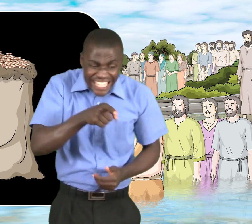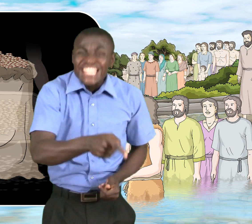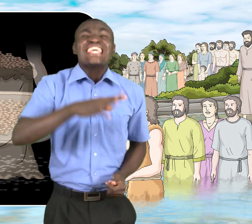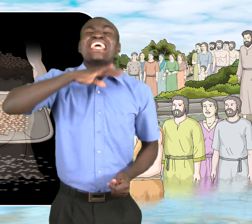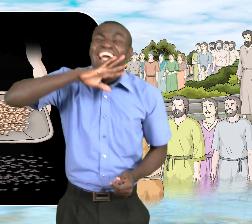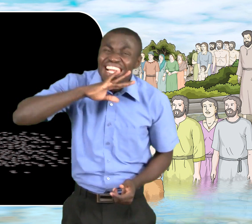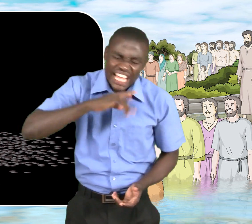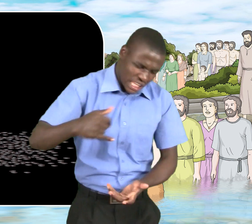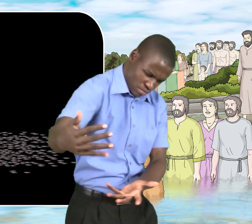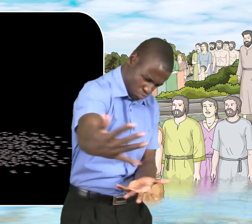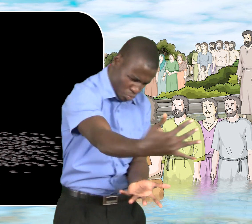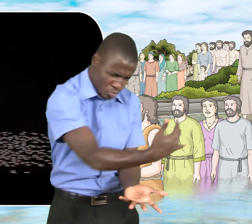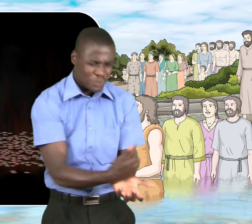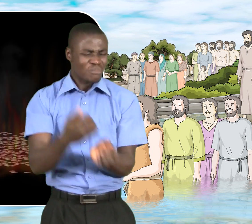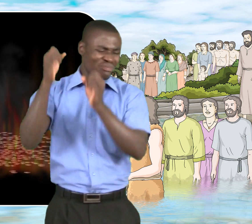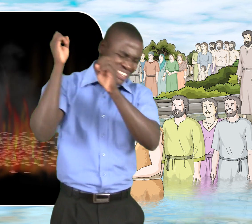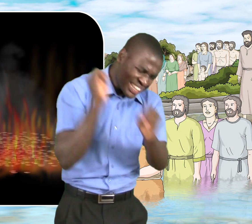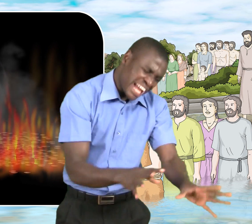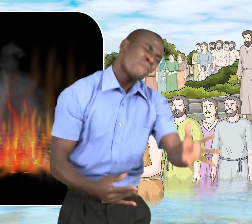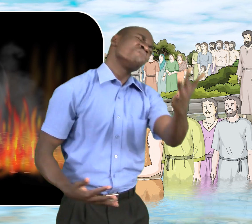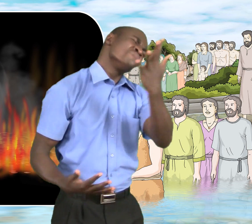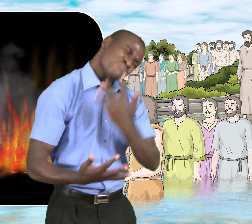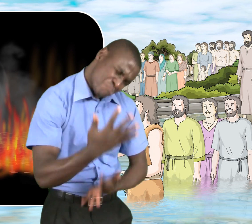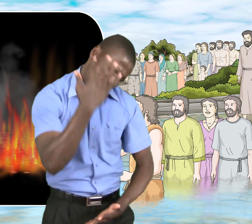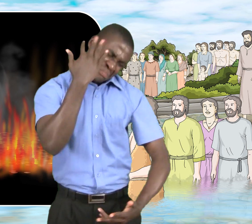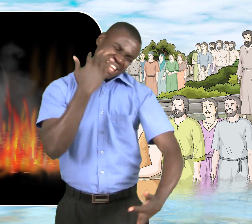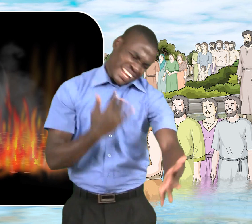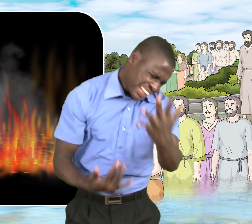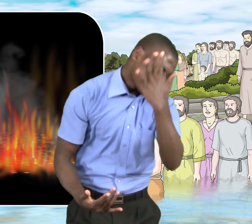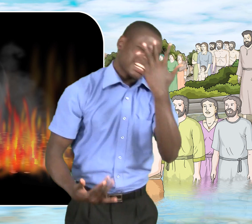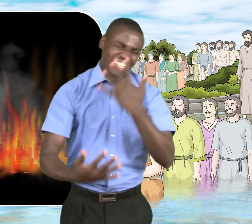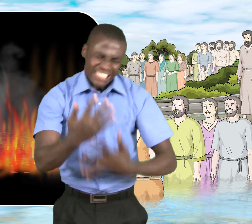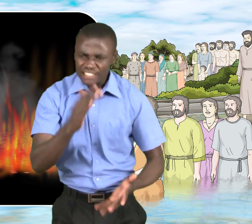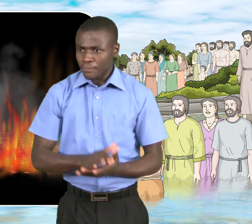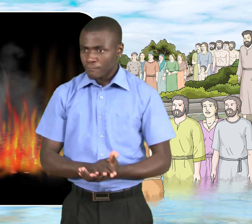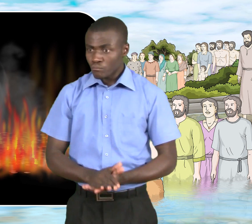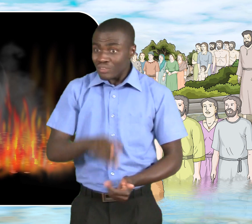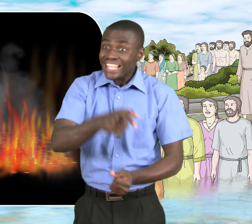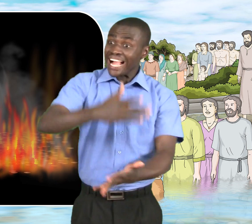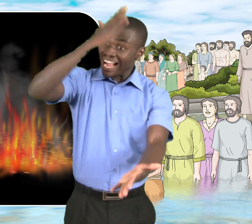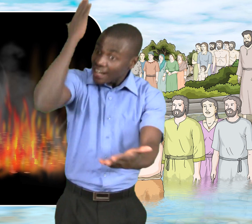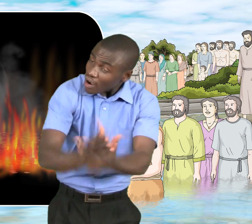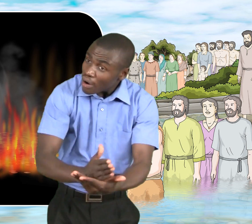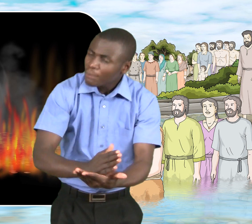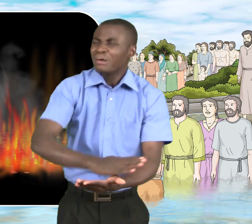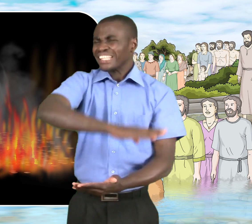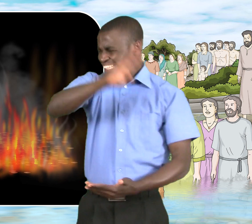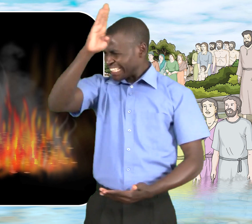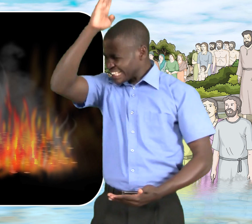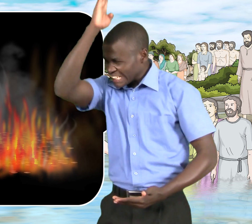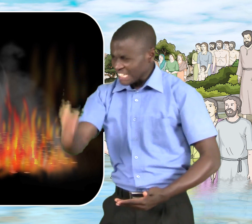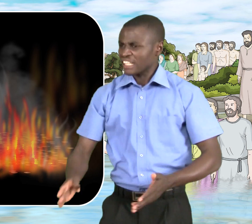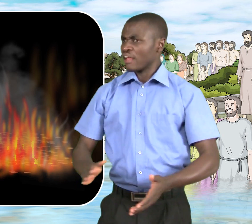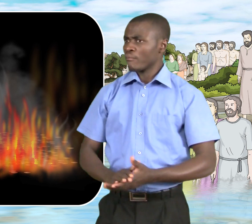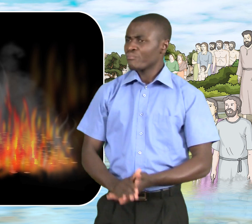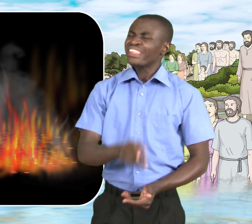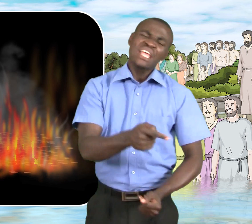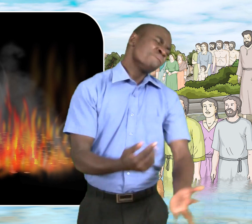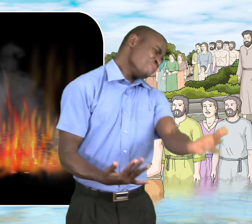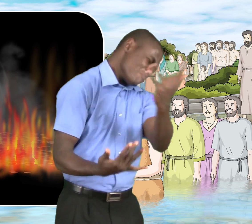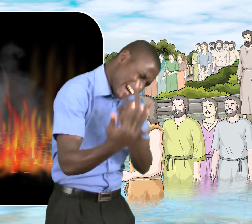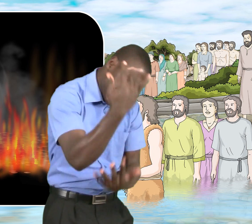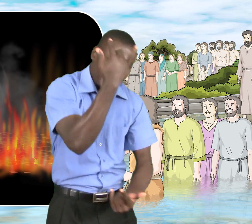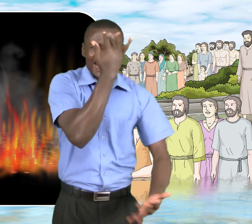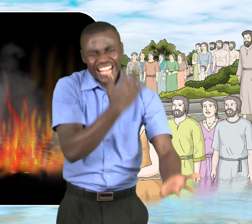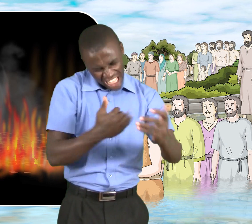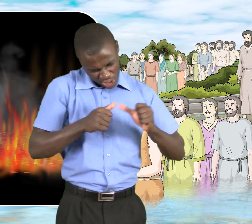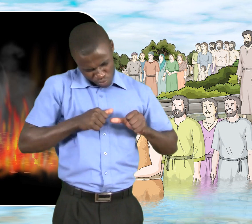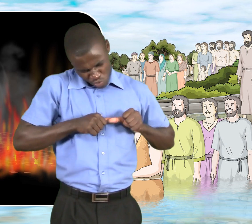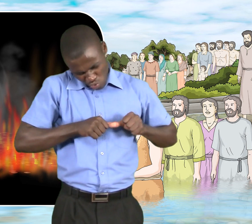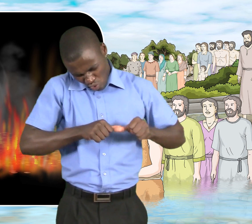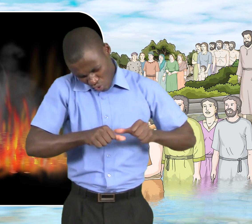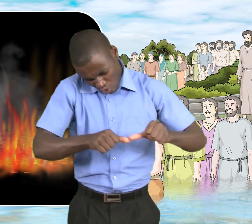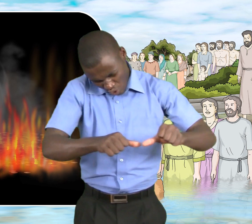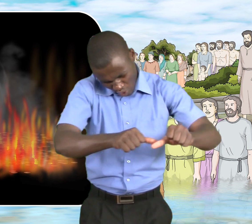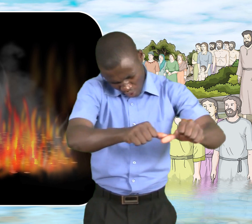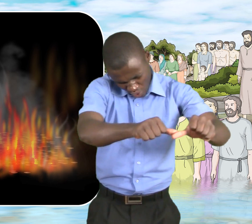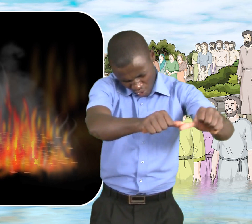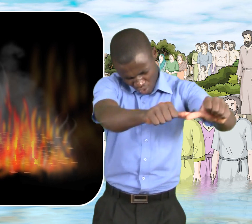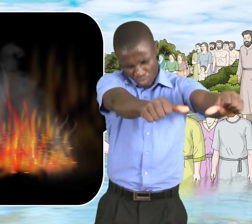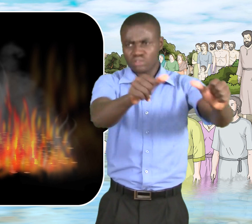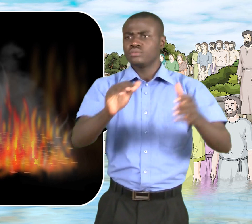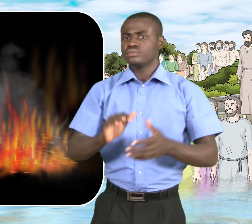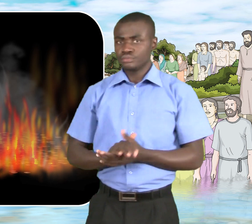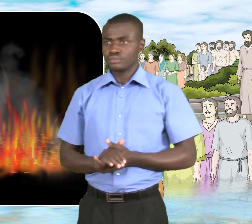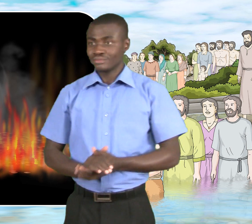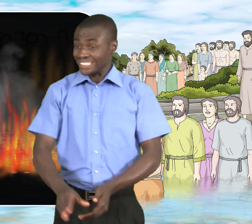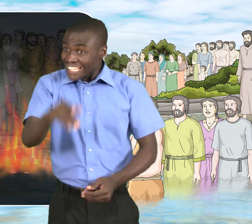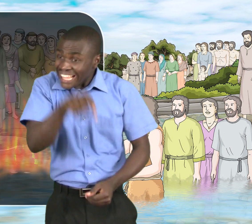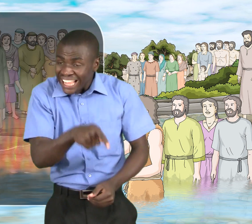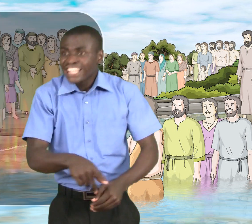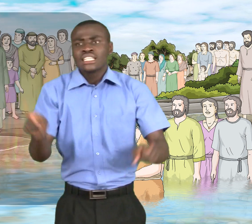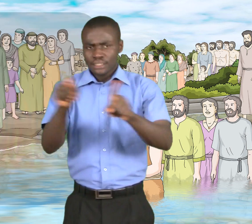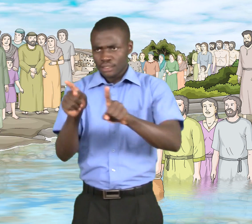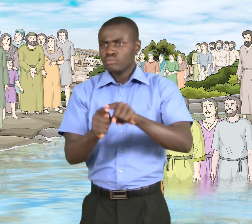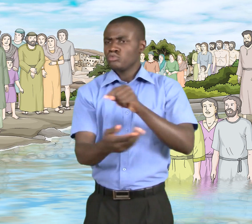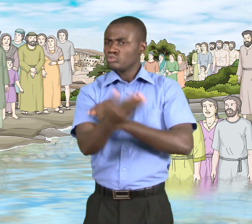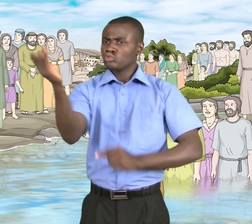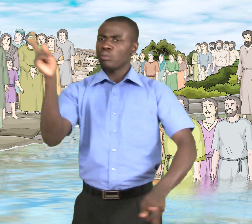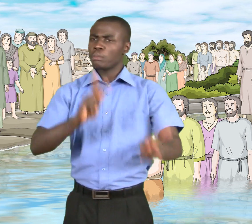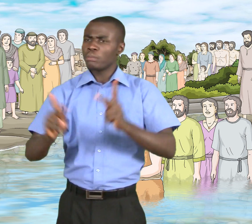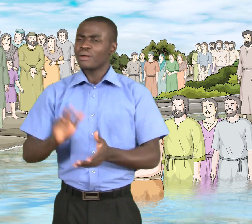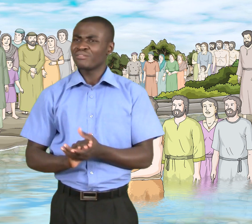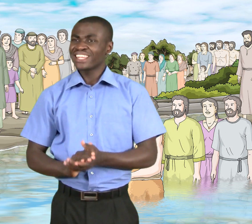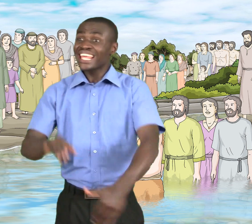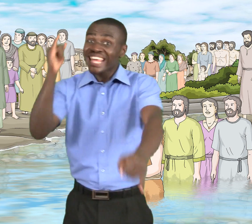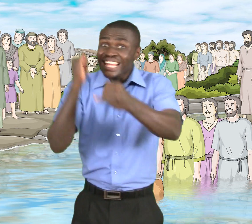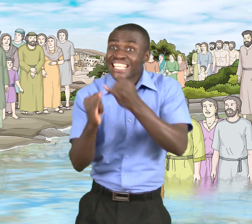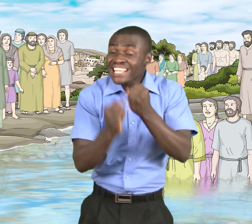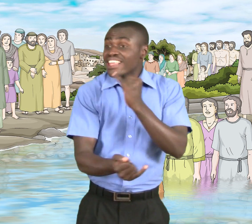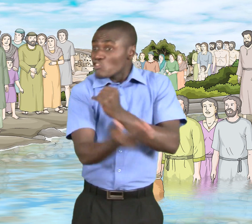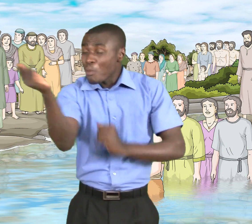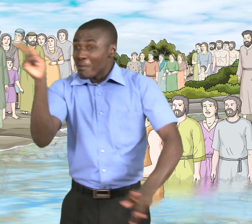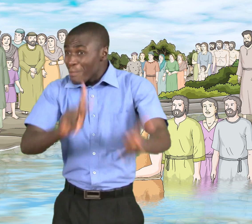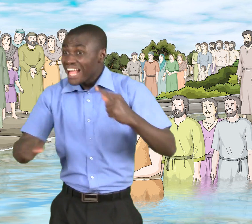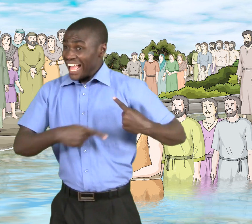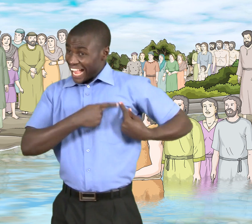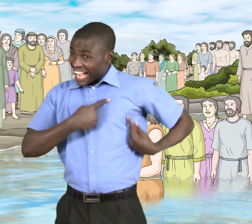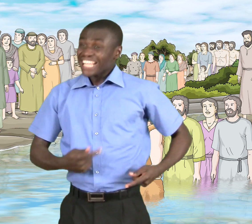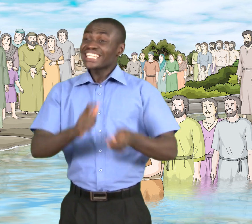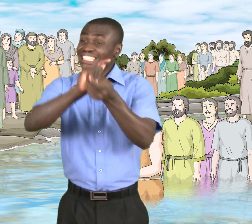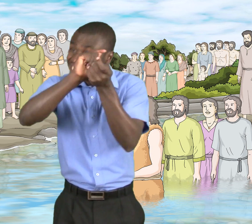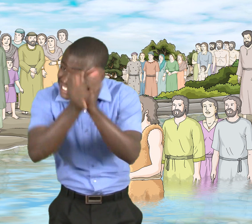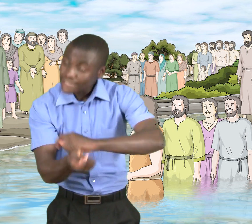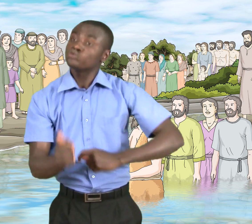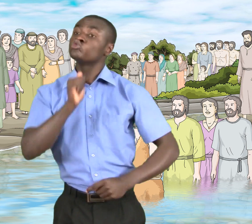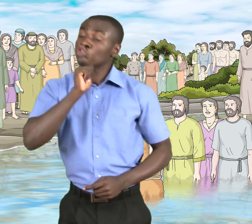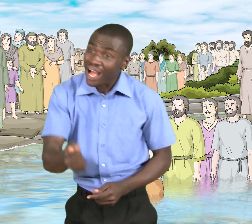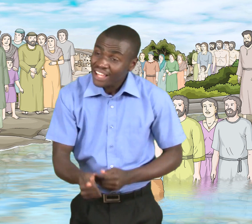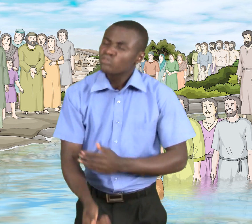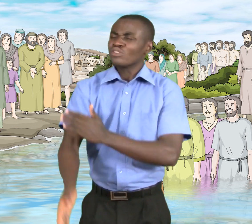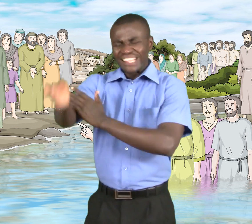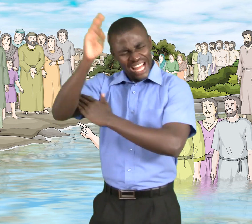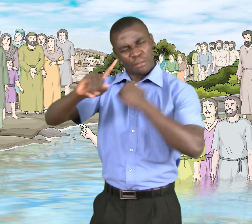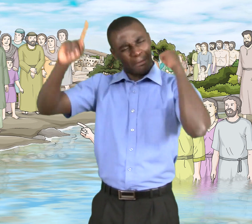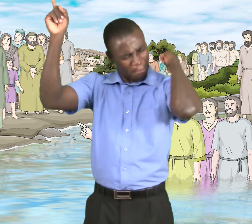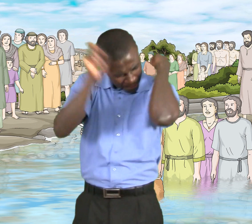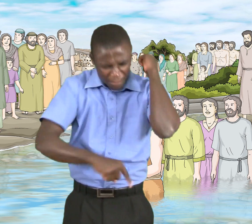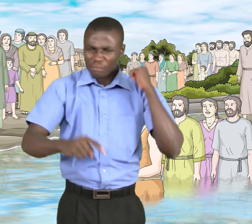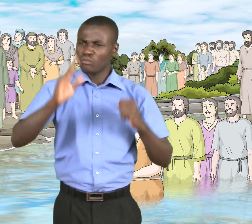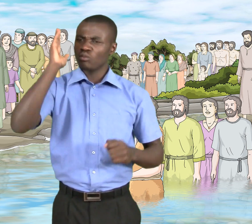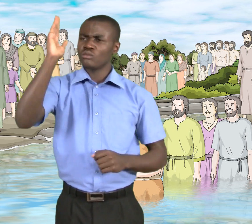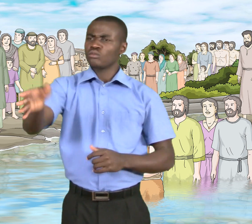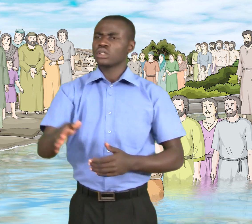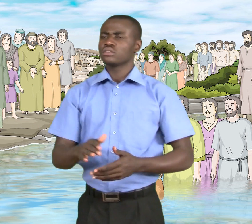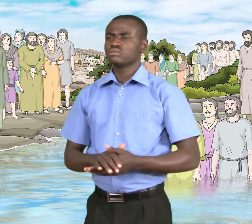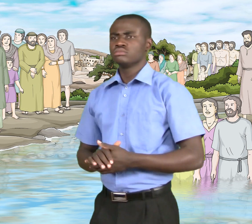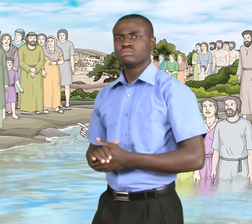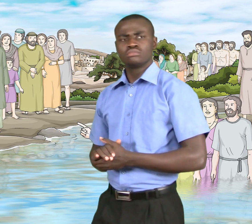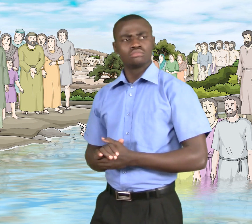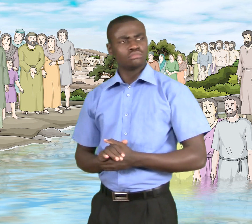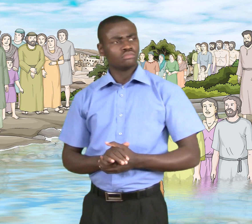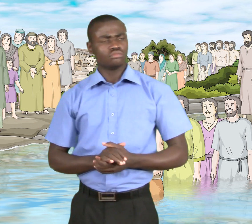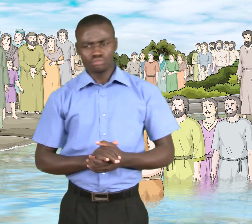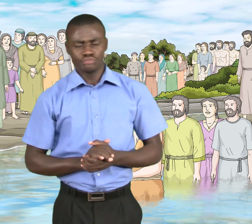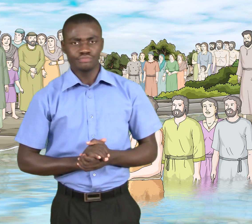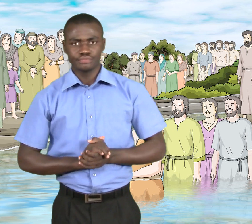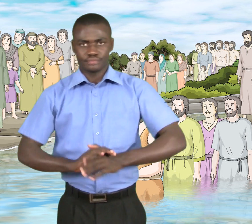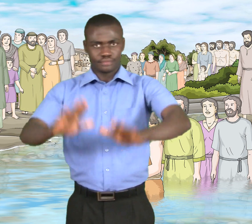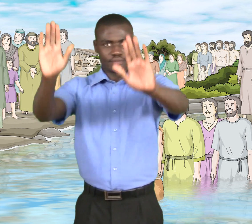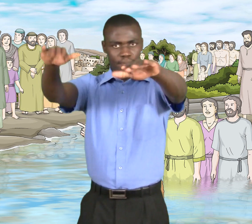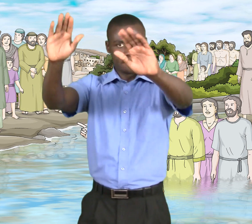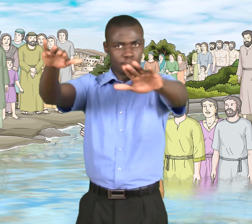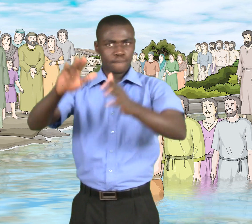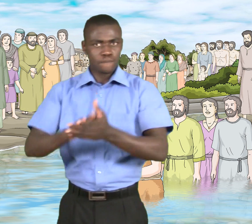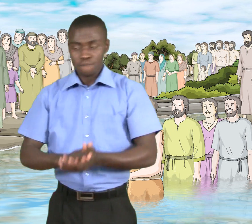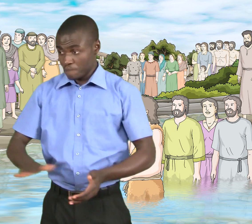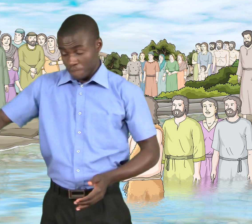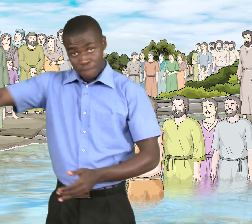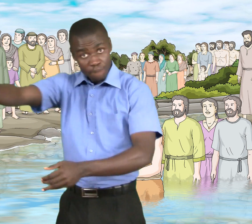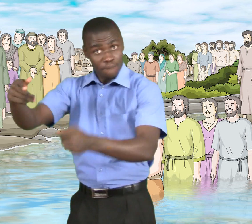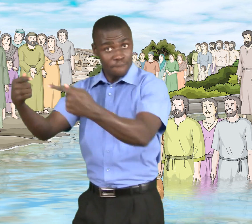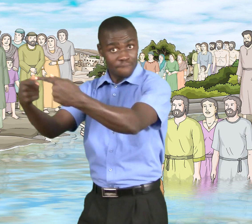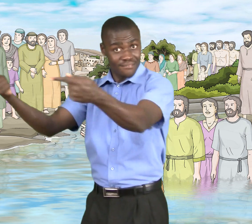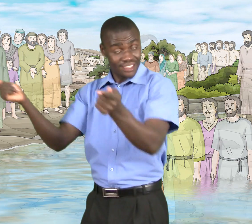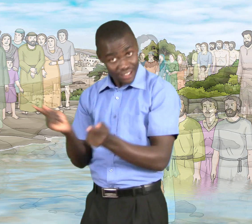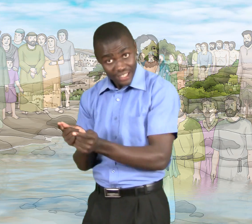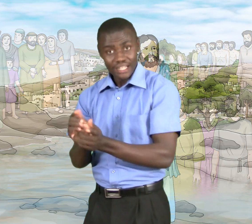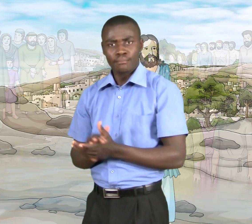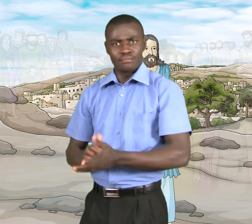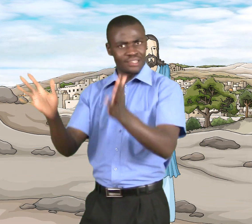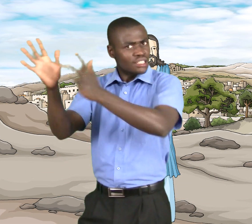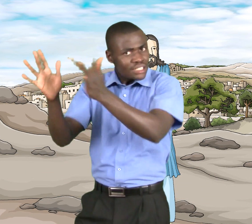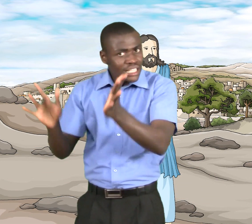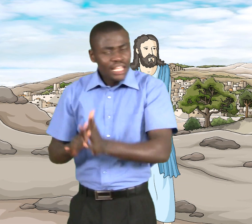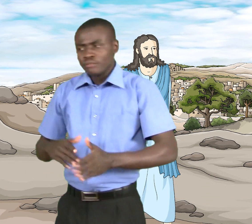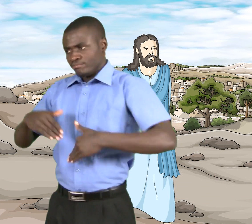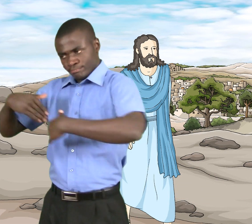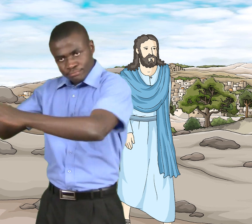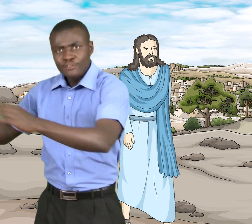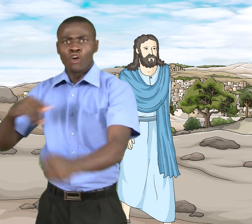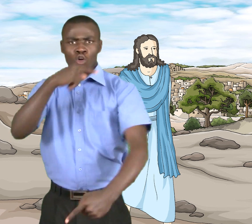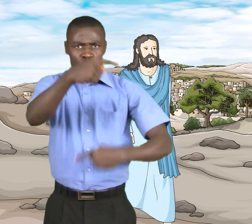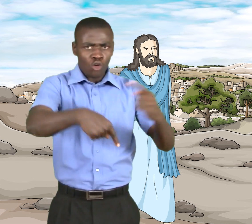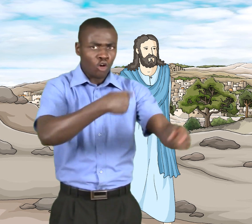but He will burn up the chaff with unquenchable fire.”